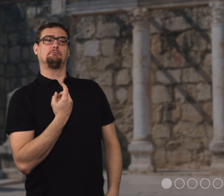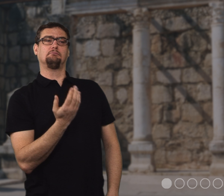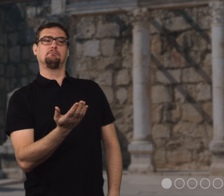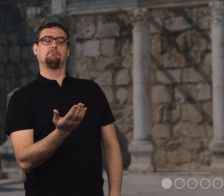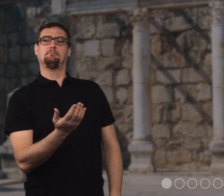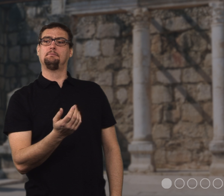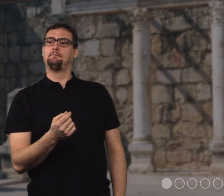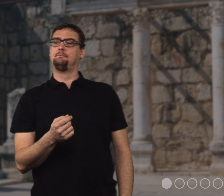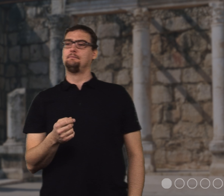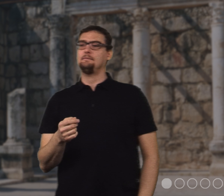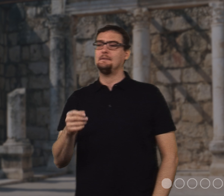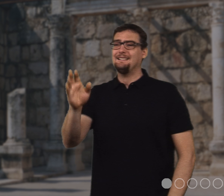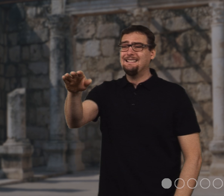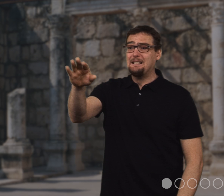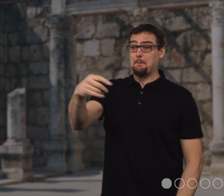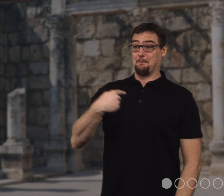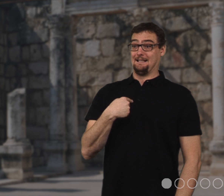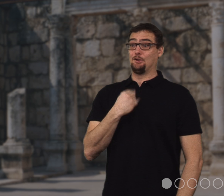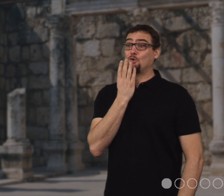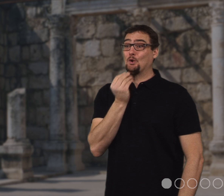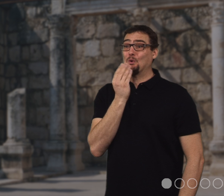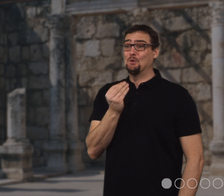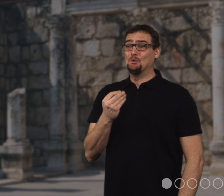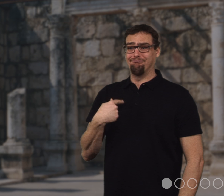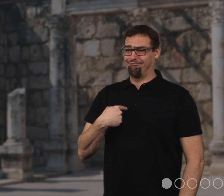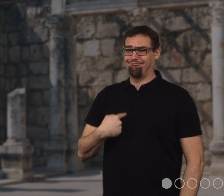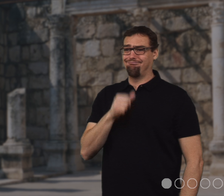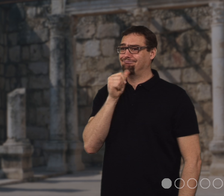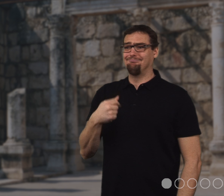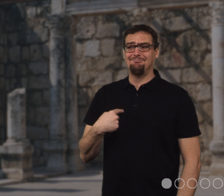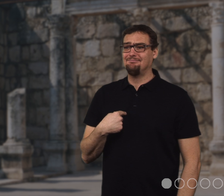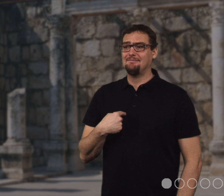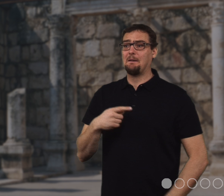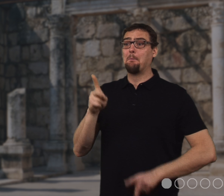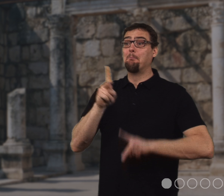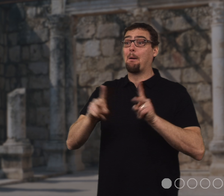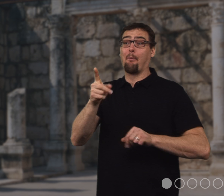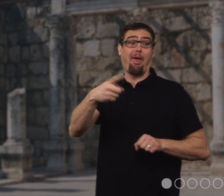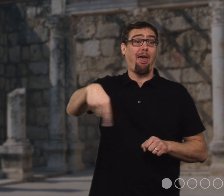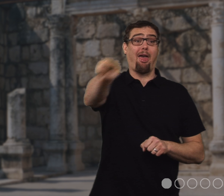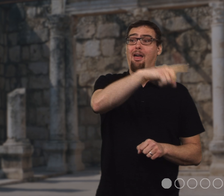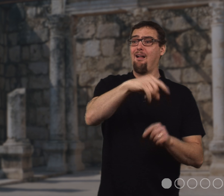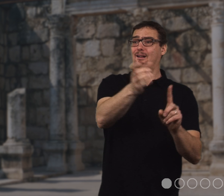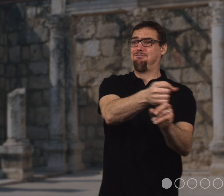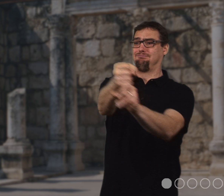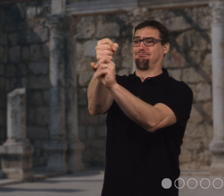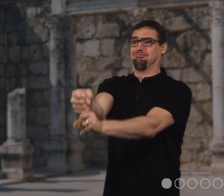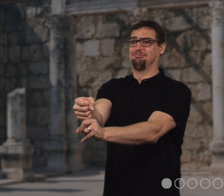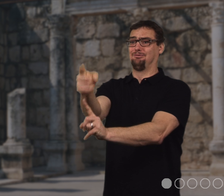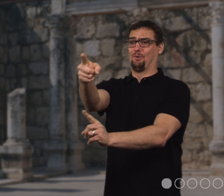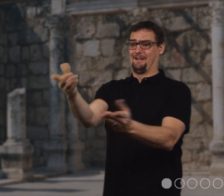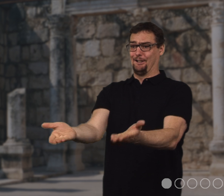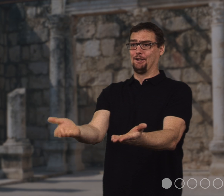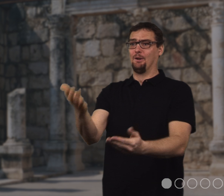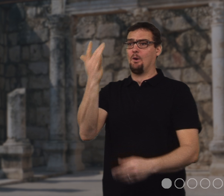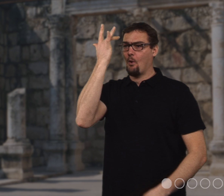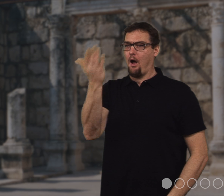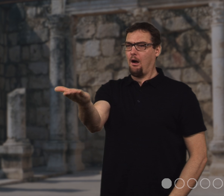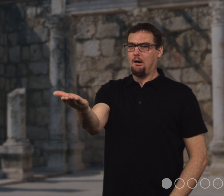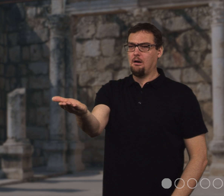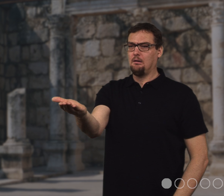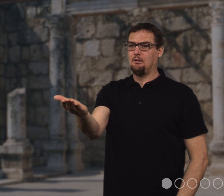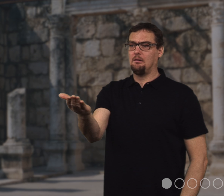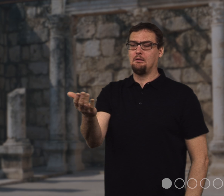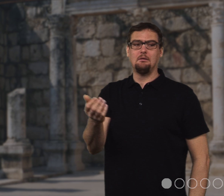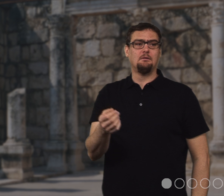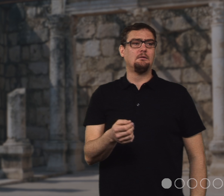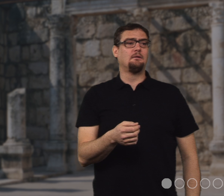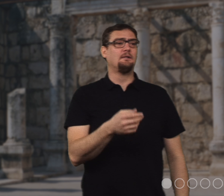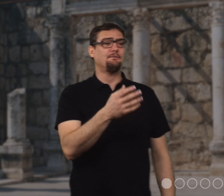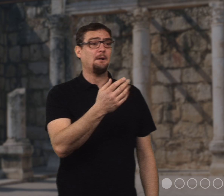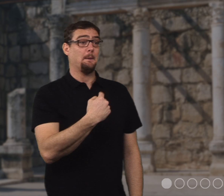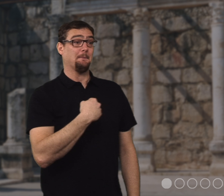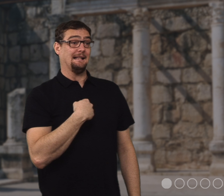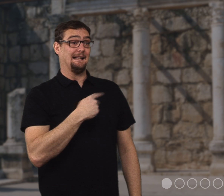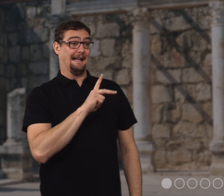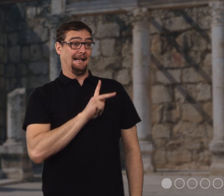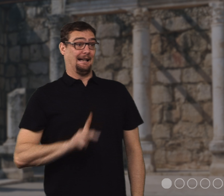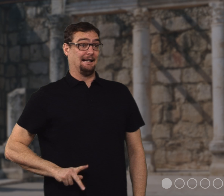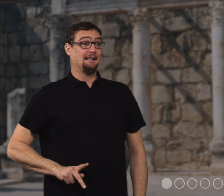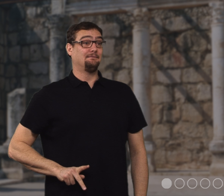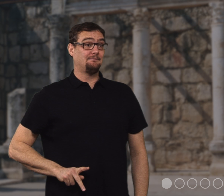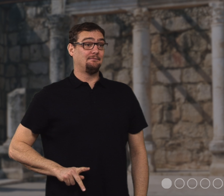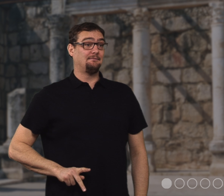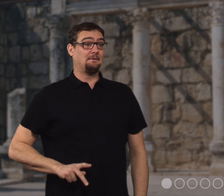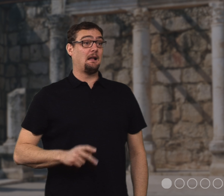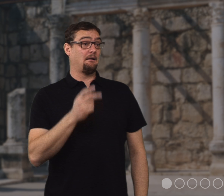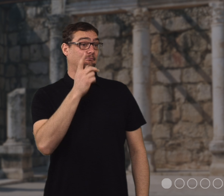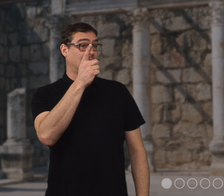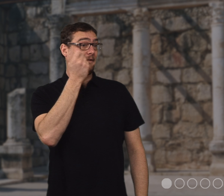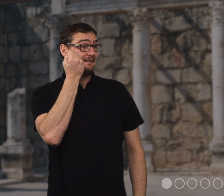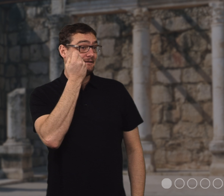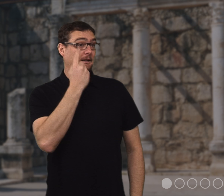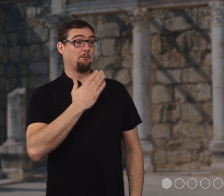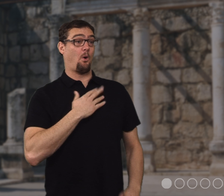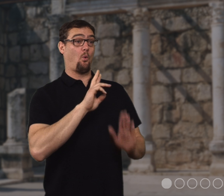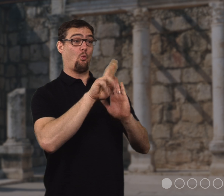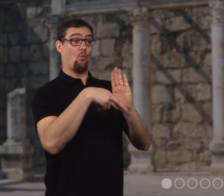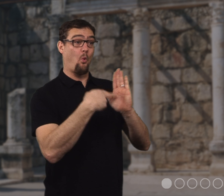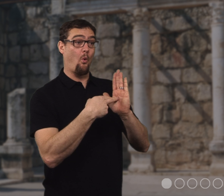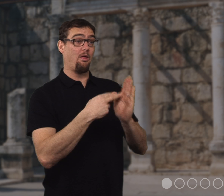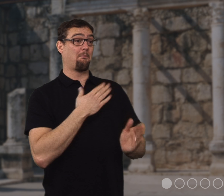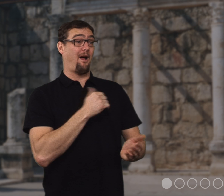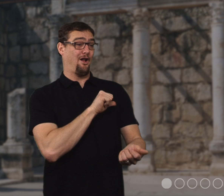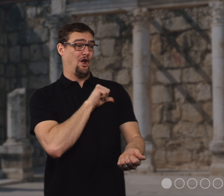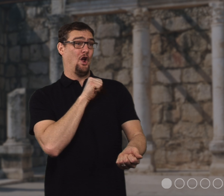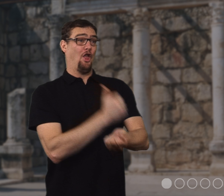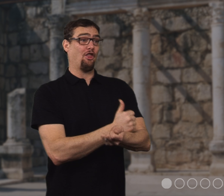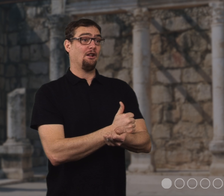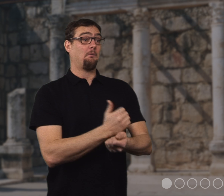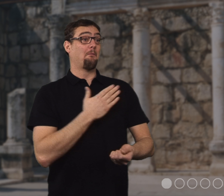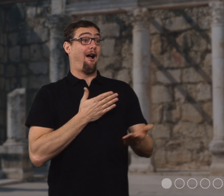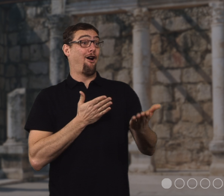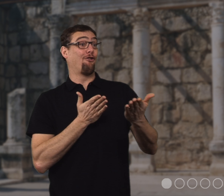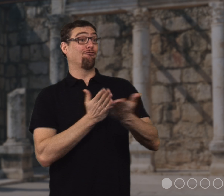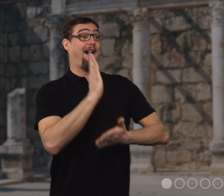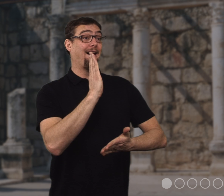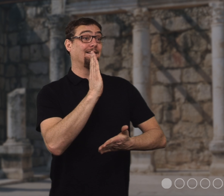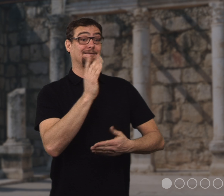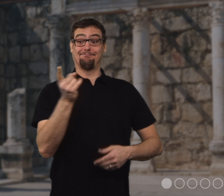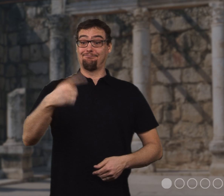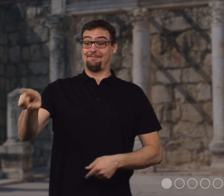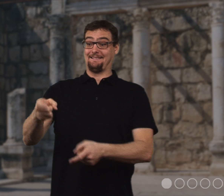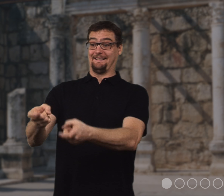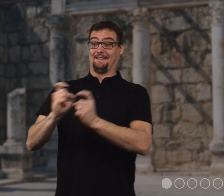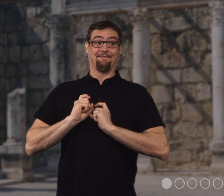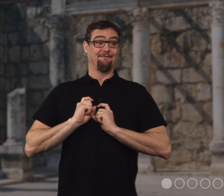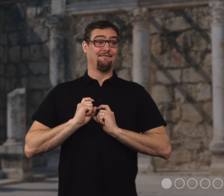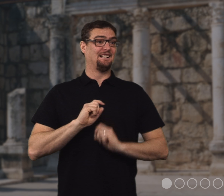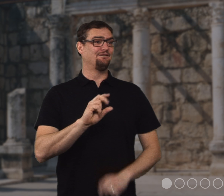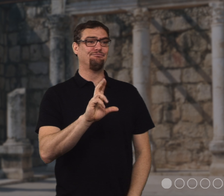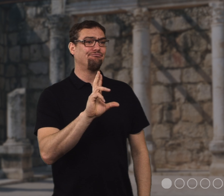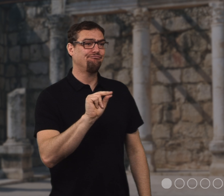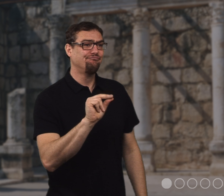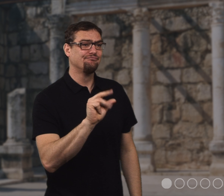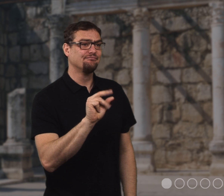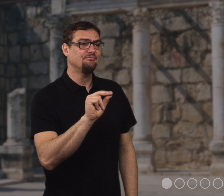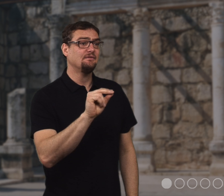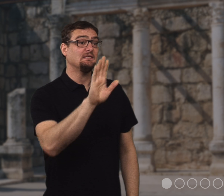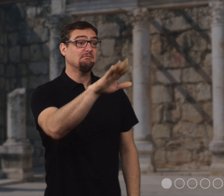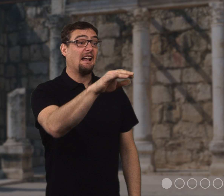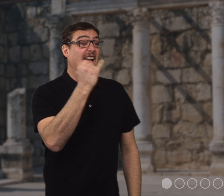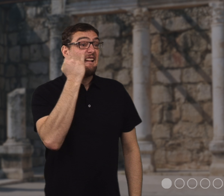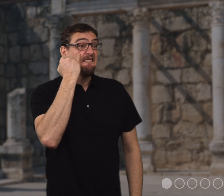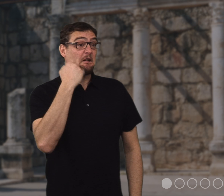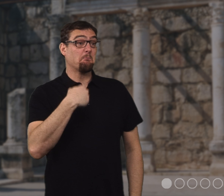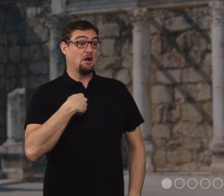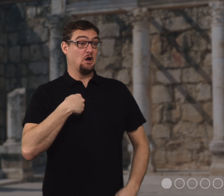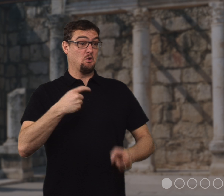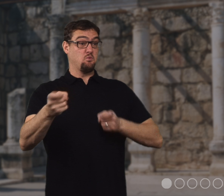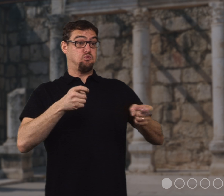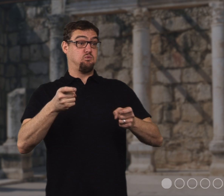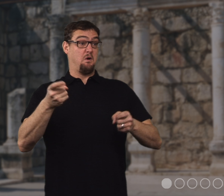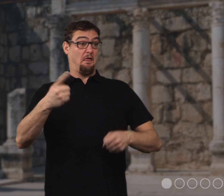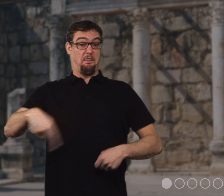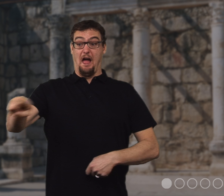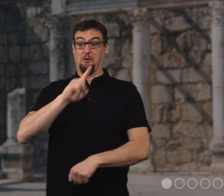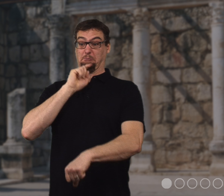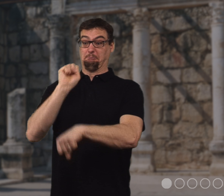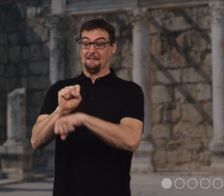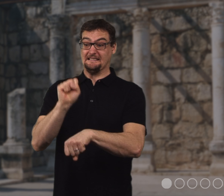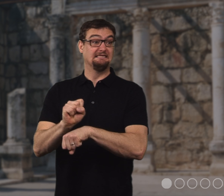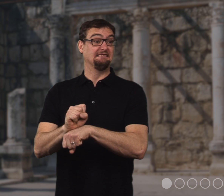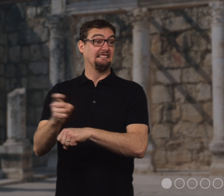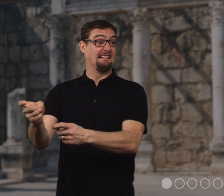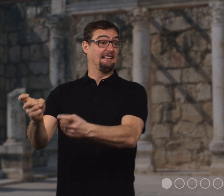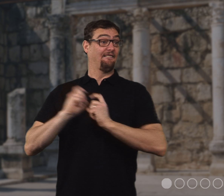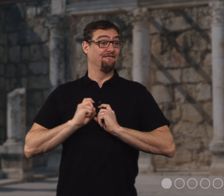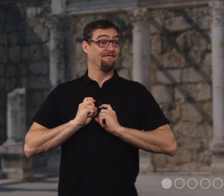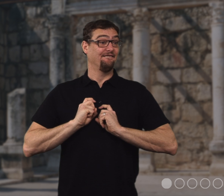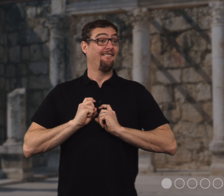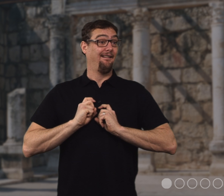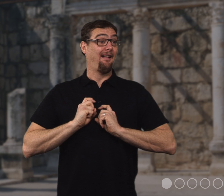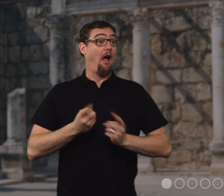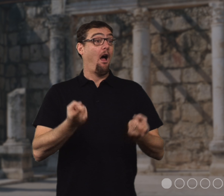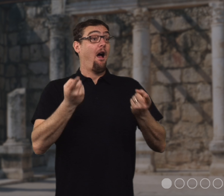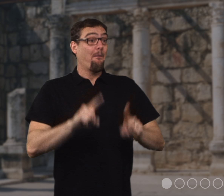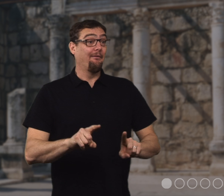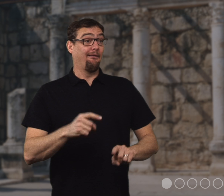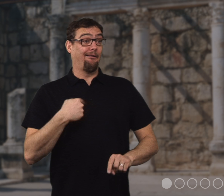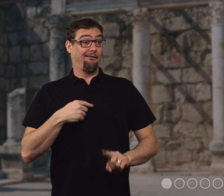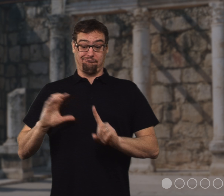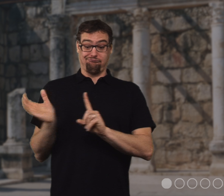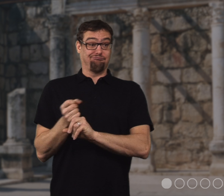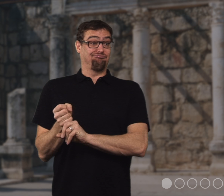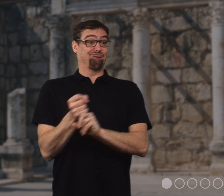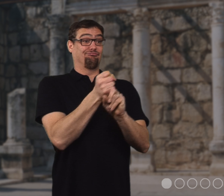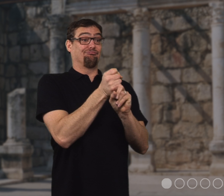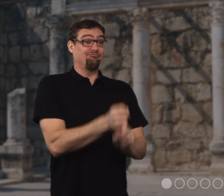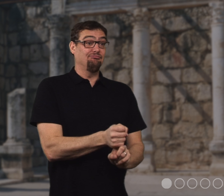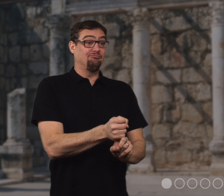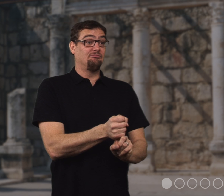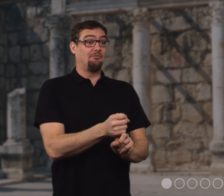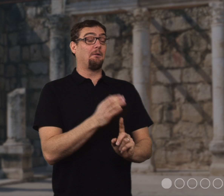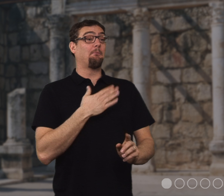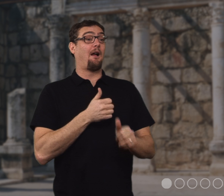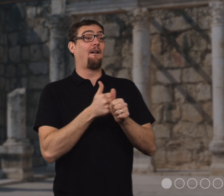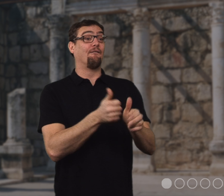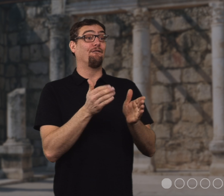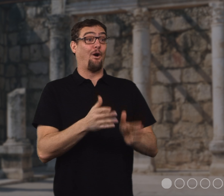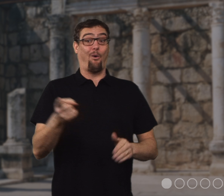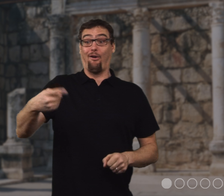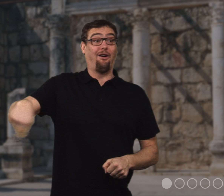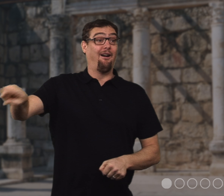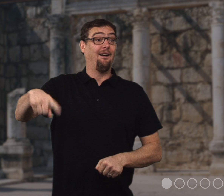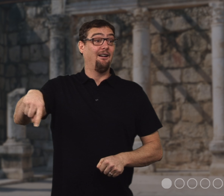“Your own people and chief priests handed You over to me. What have You done?” Jesus answered, “My kingdom is not of this world;